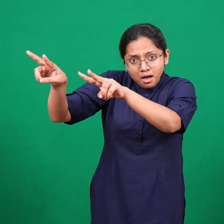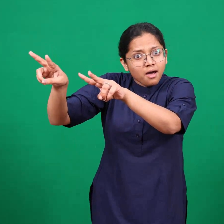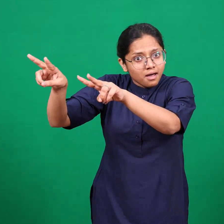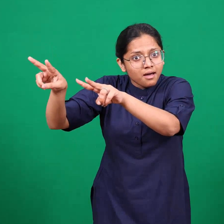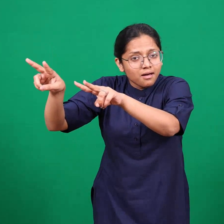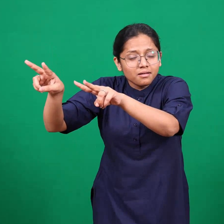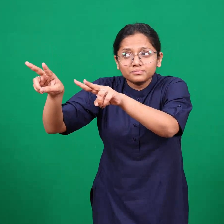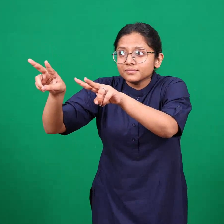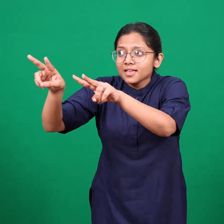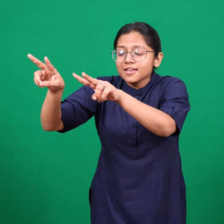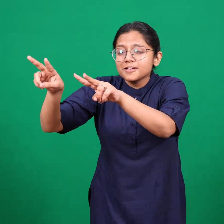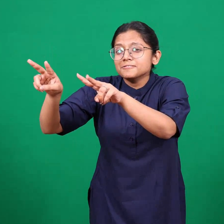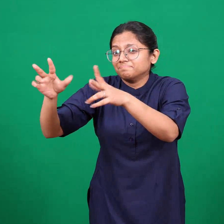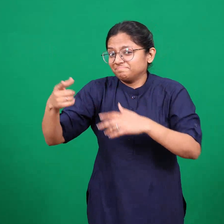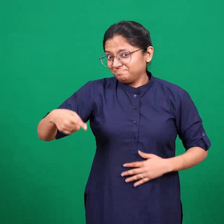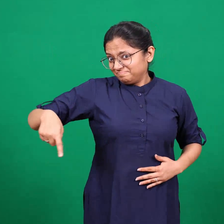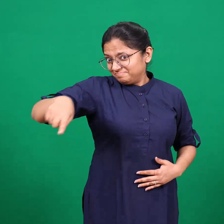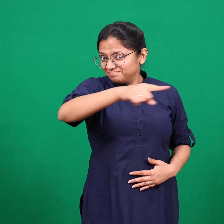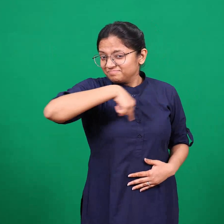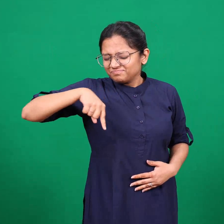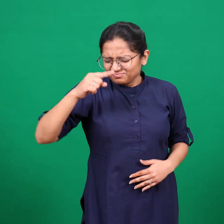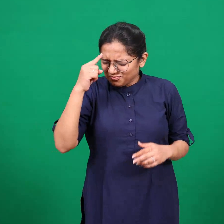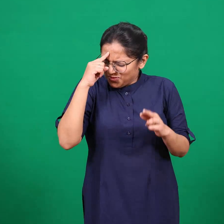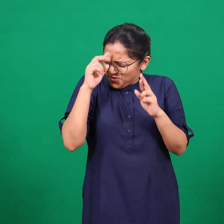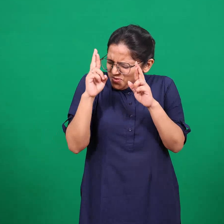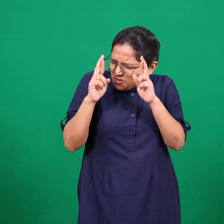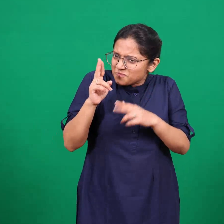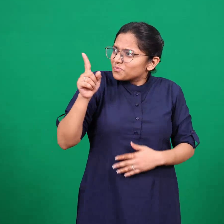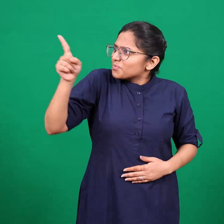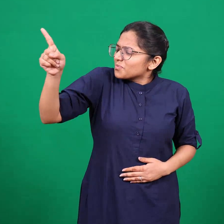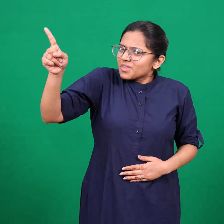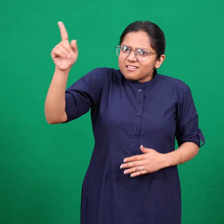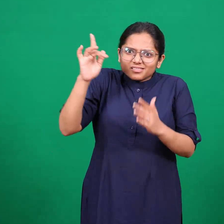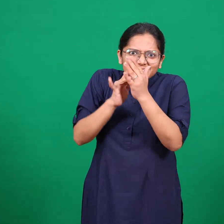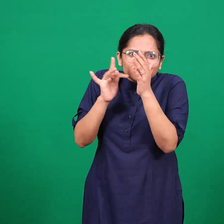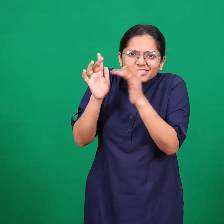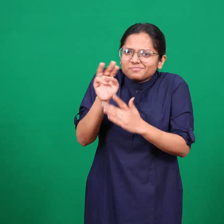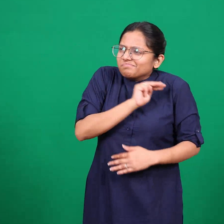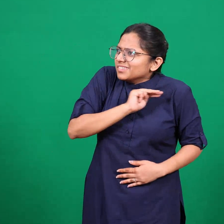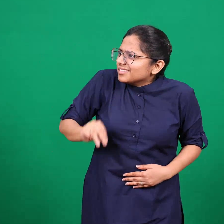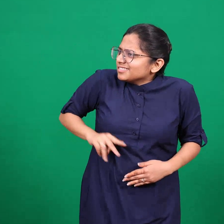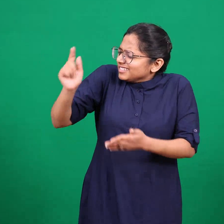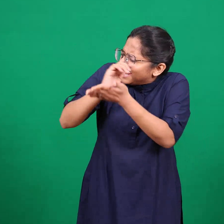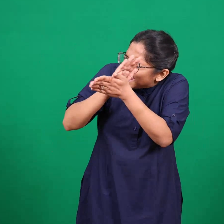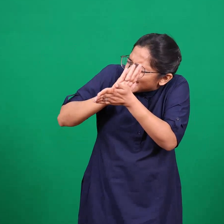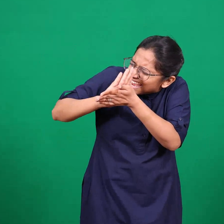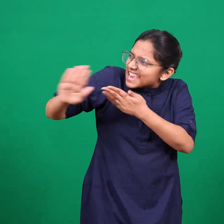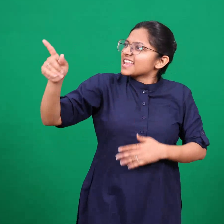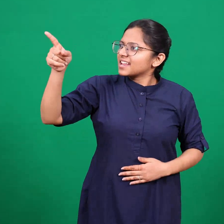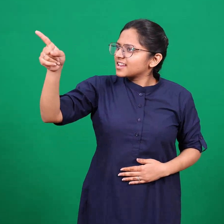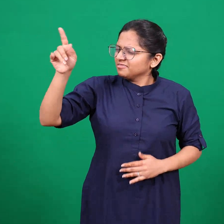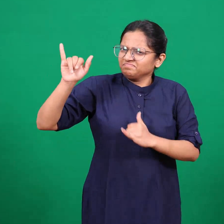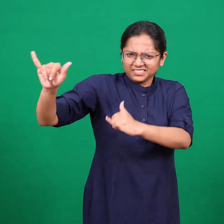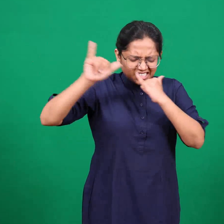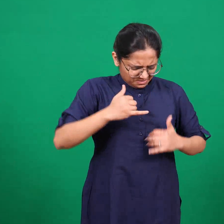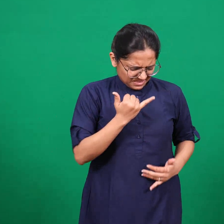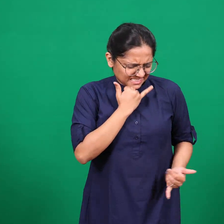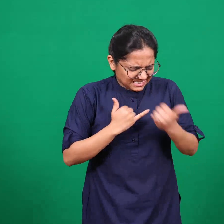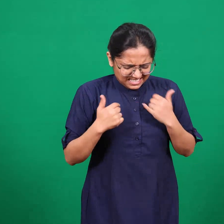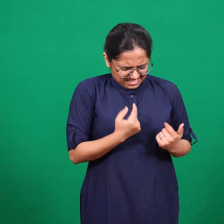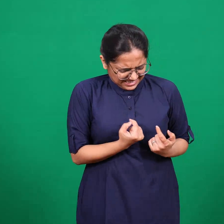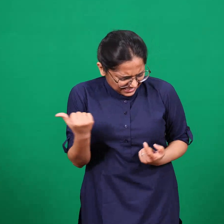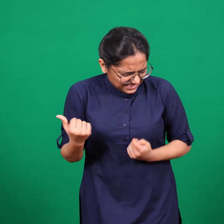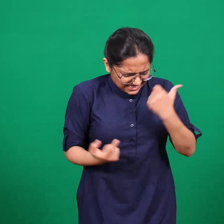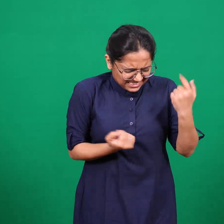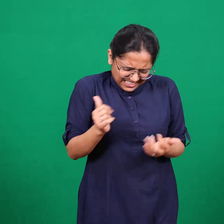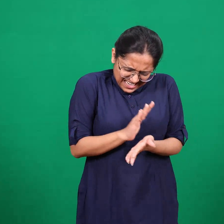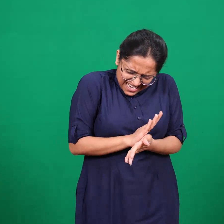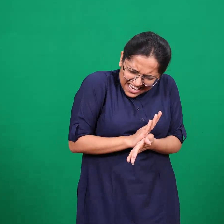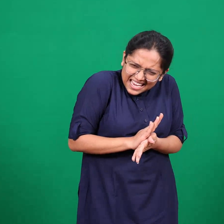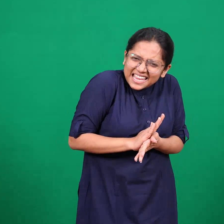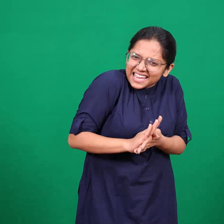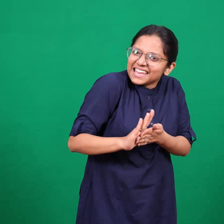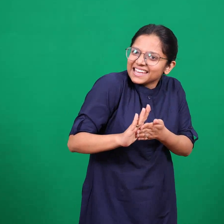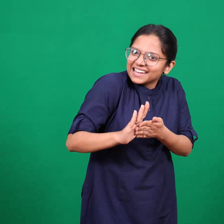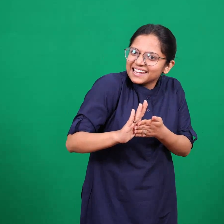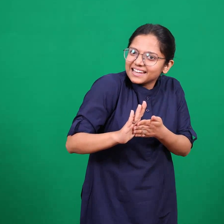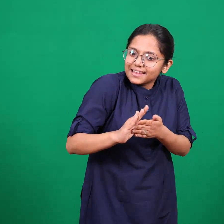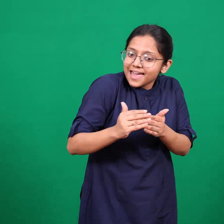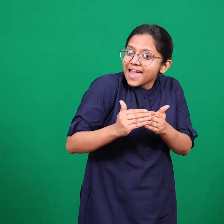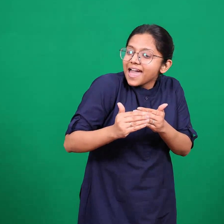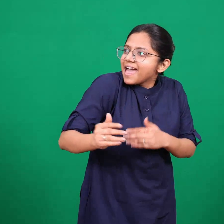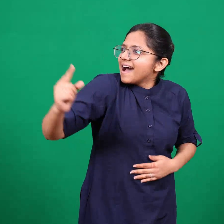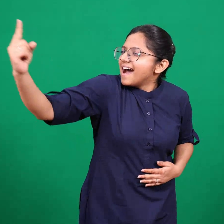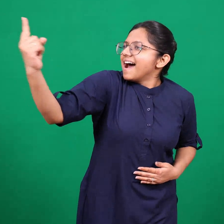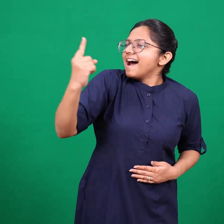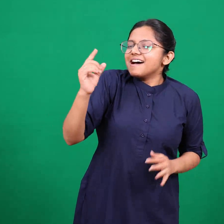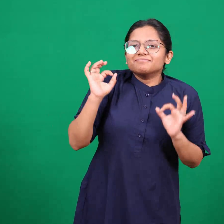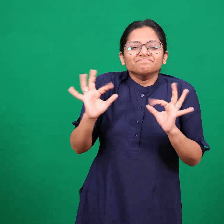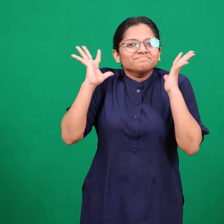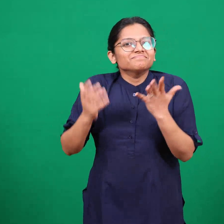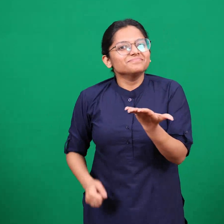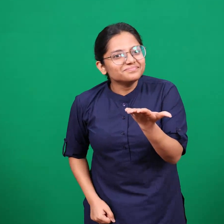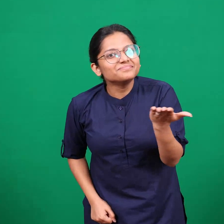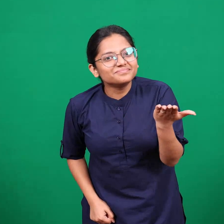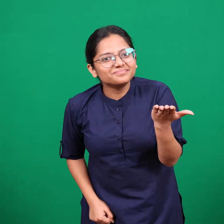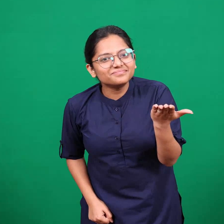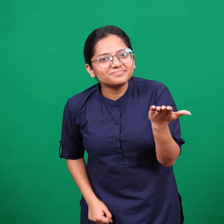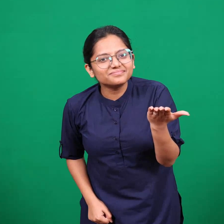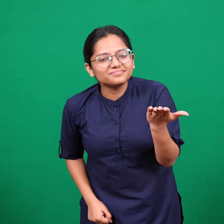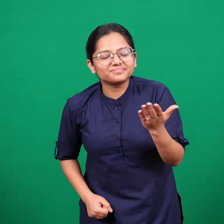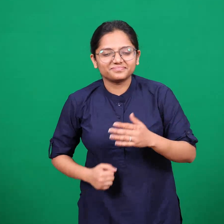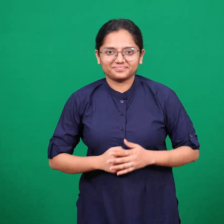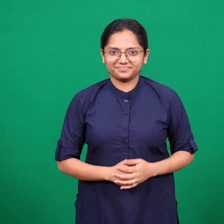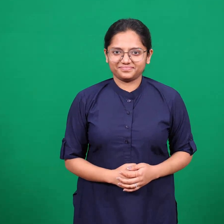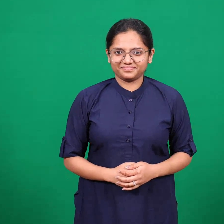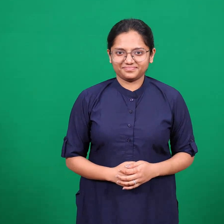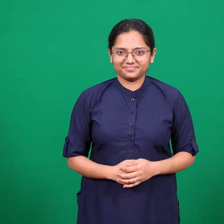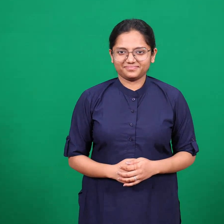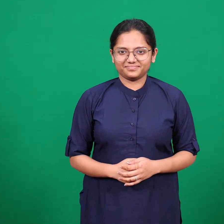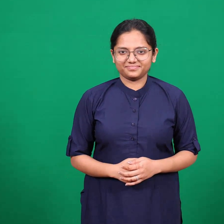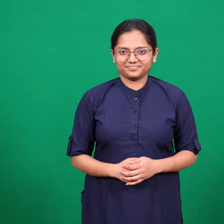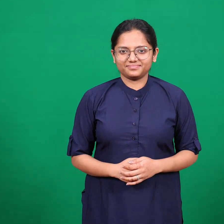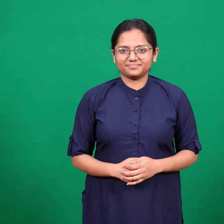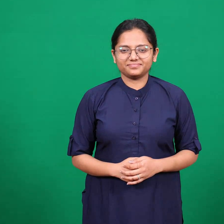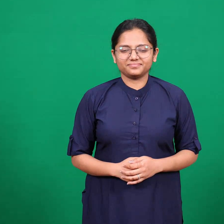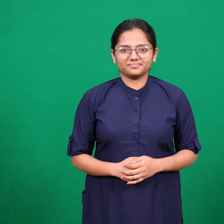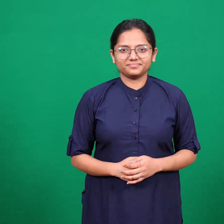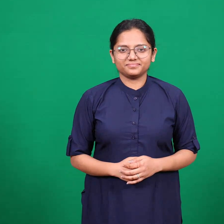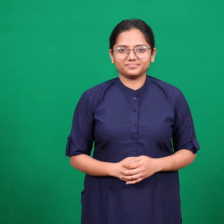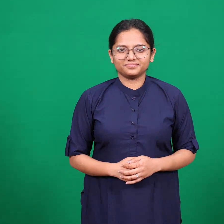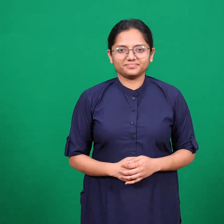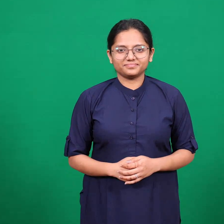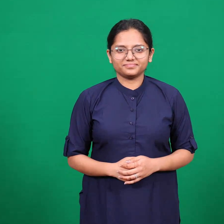And everyone who has this hope in Him purifies himself, just as Christ is pure.